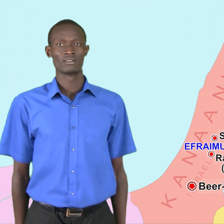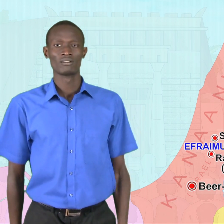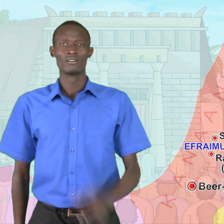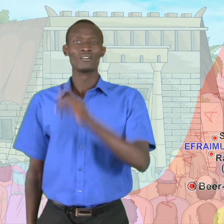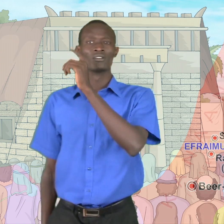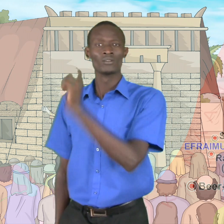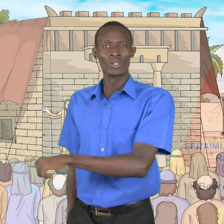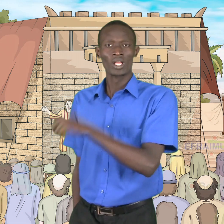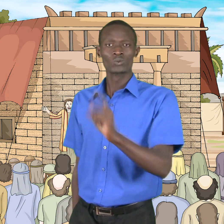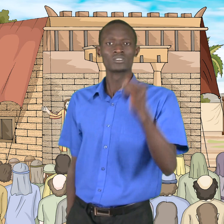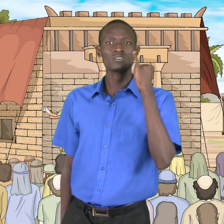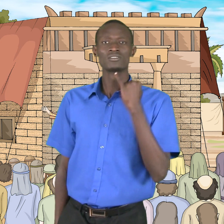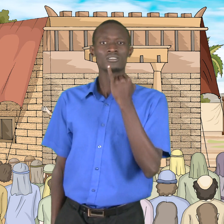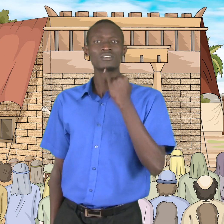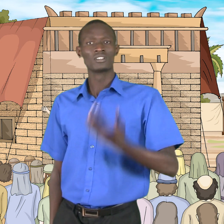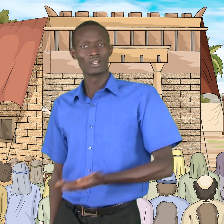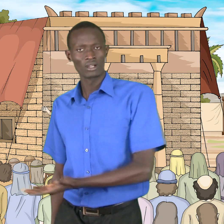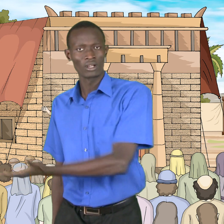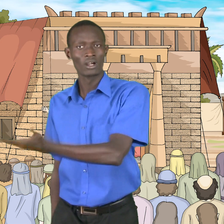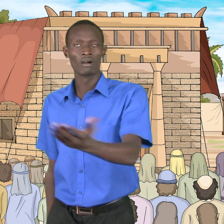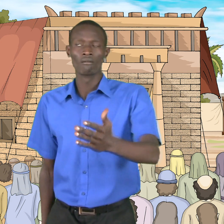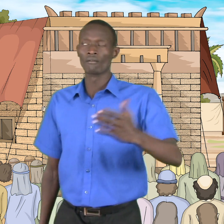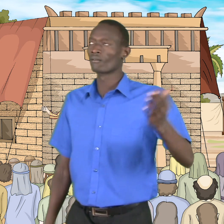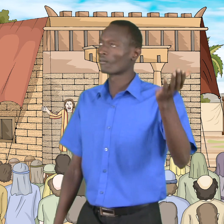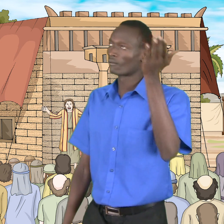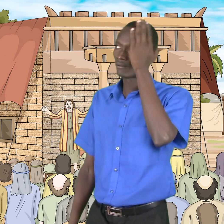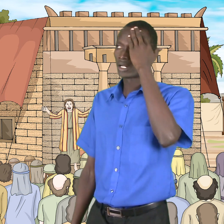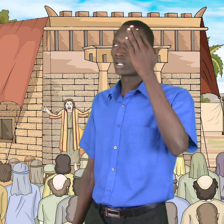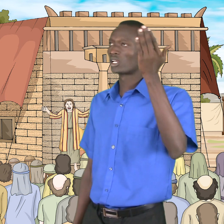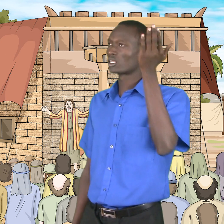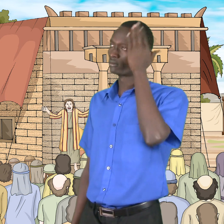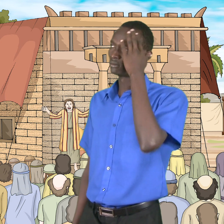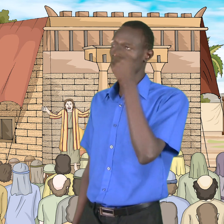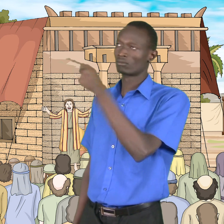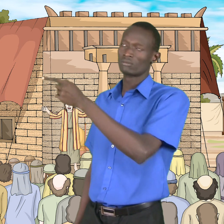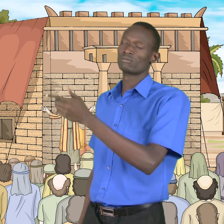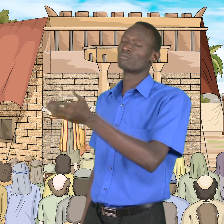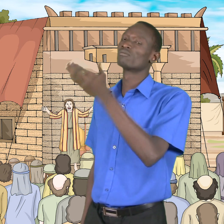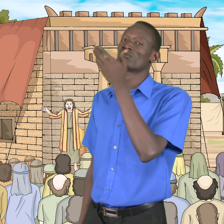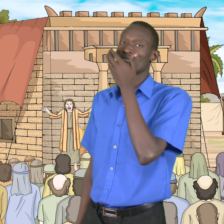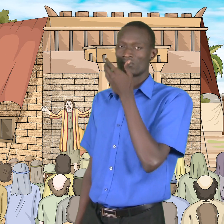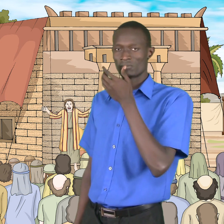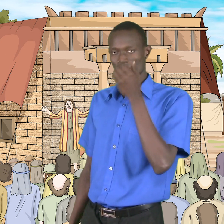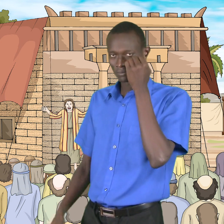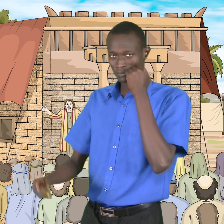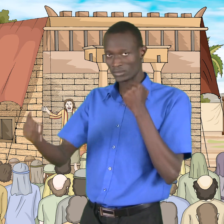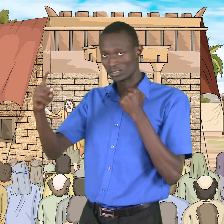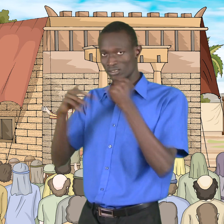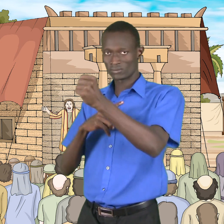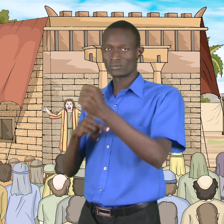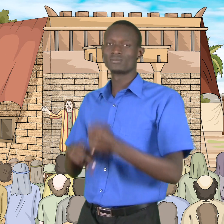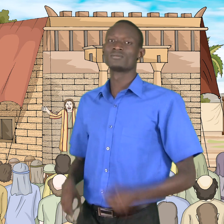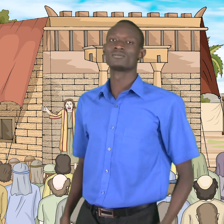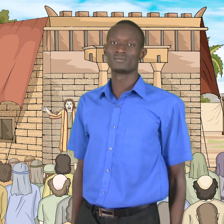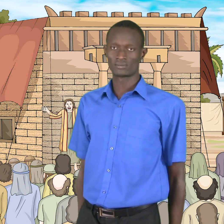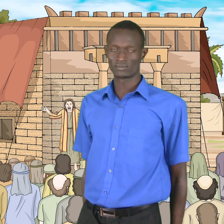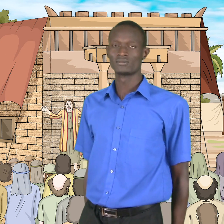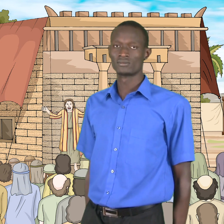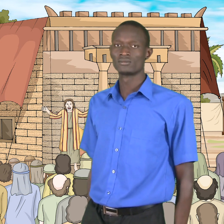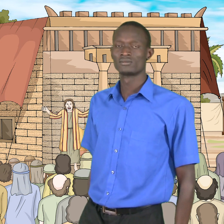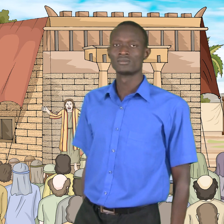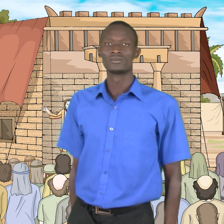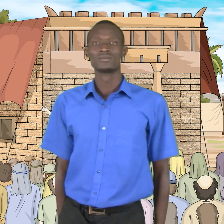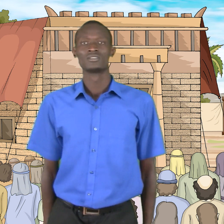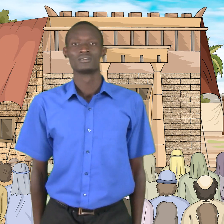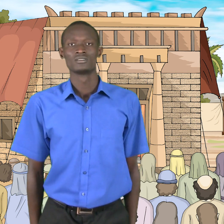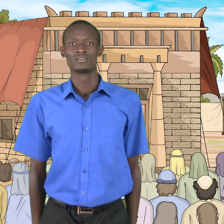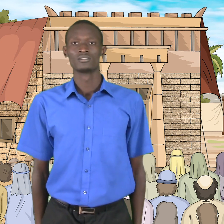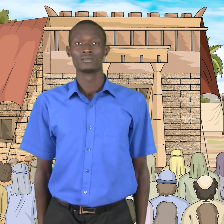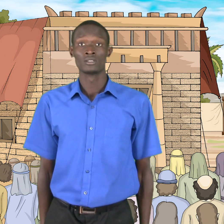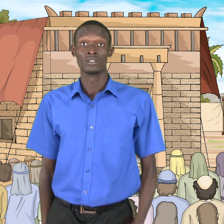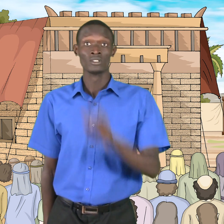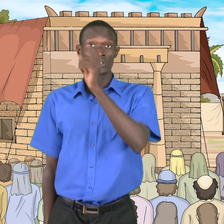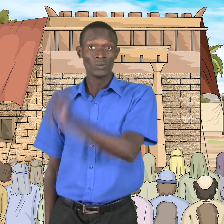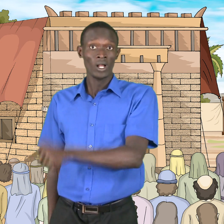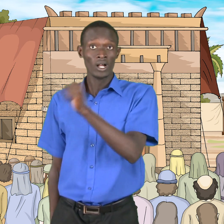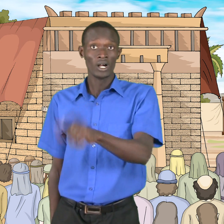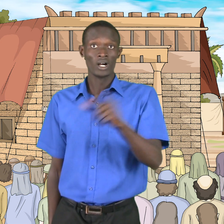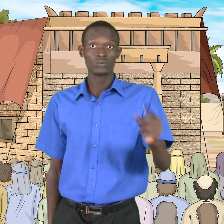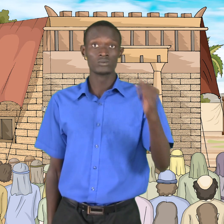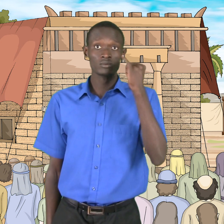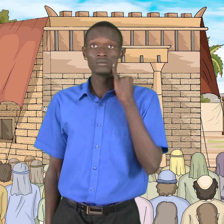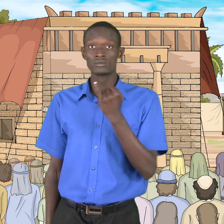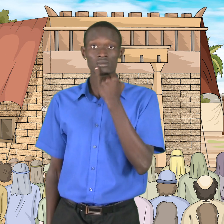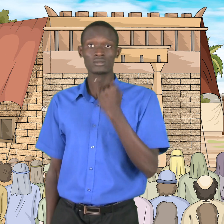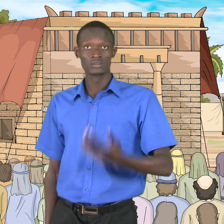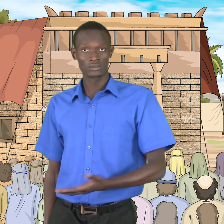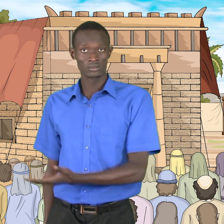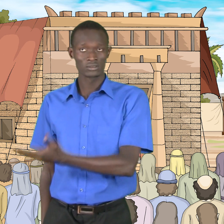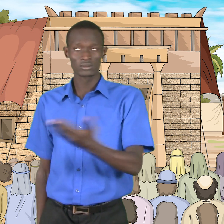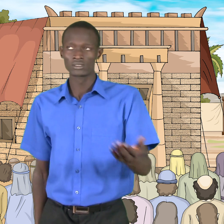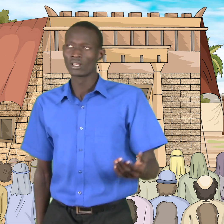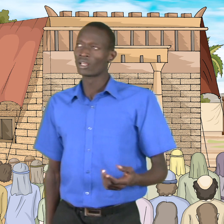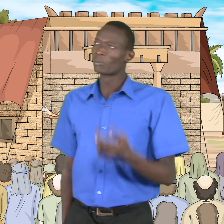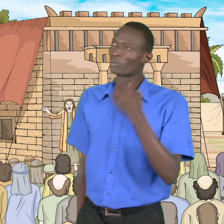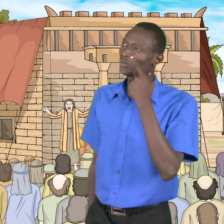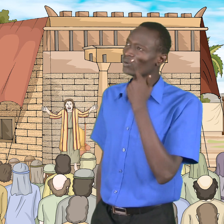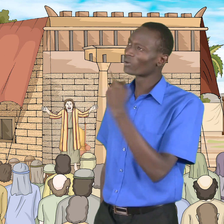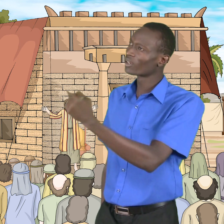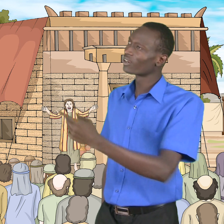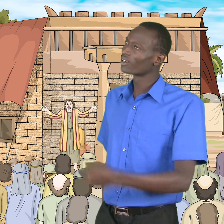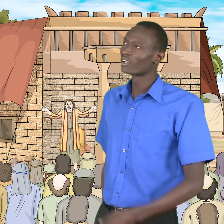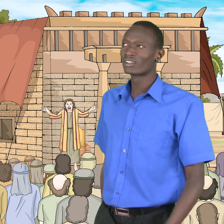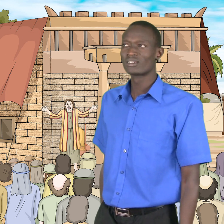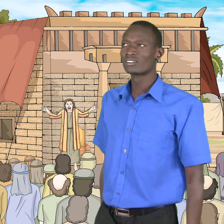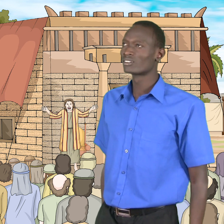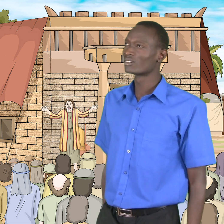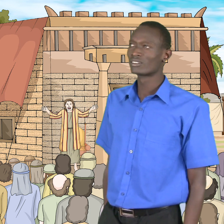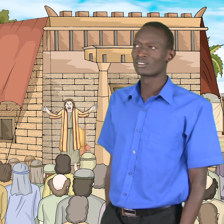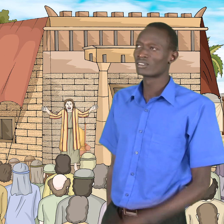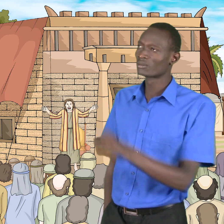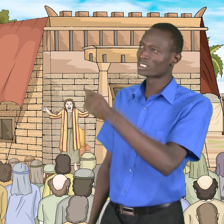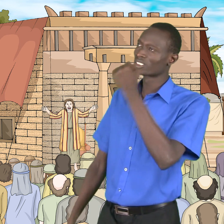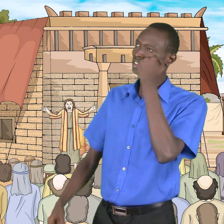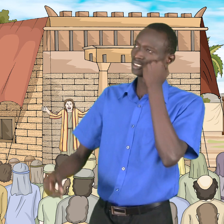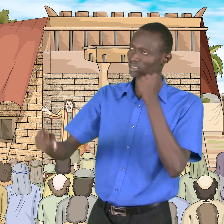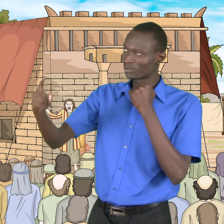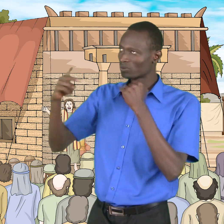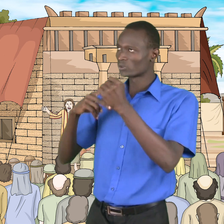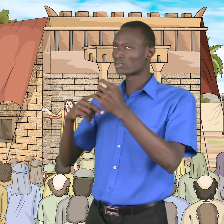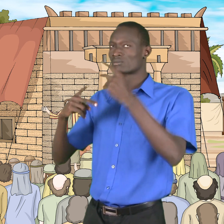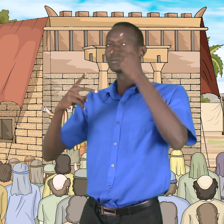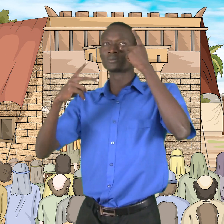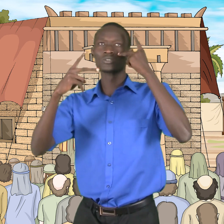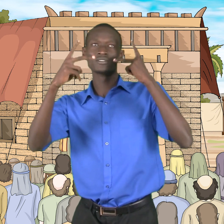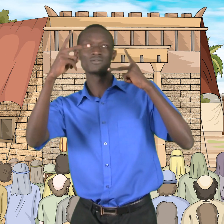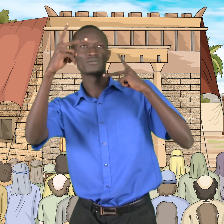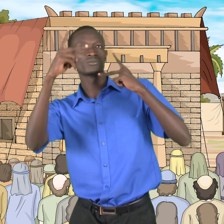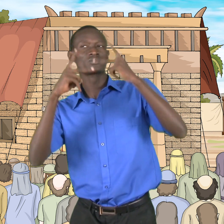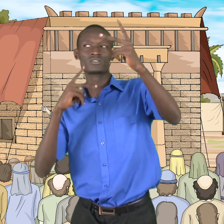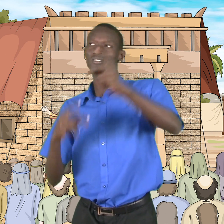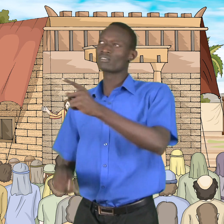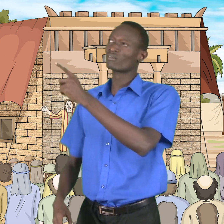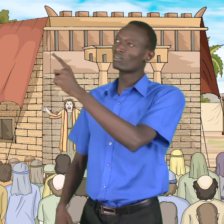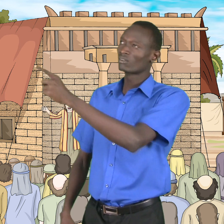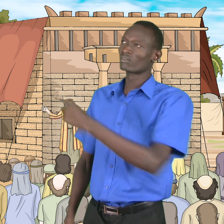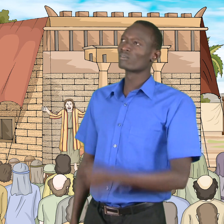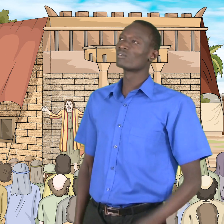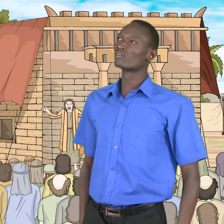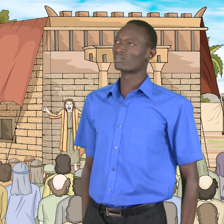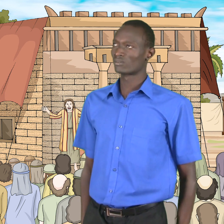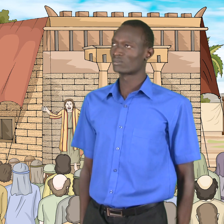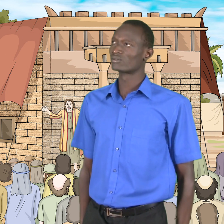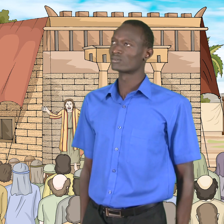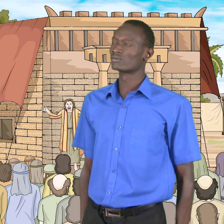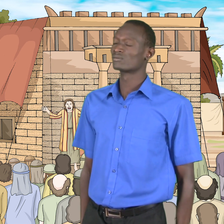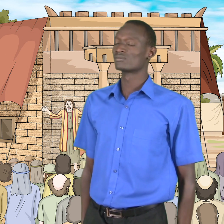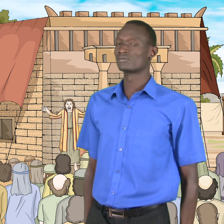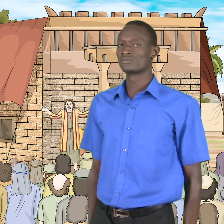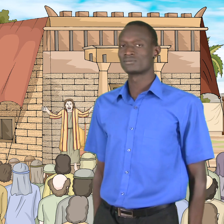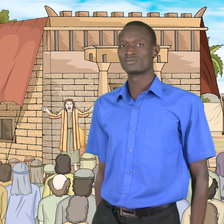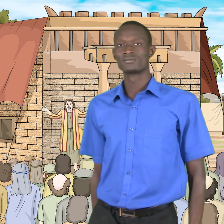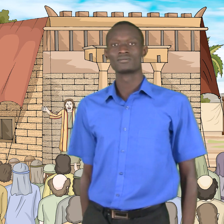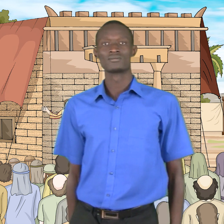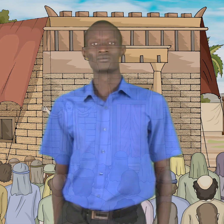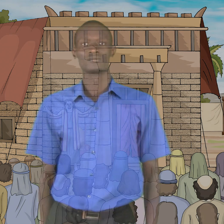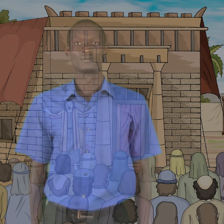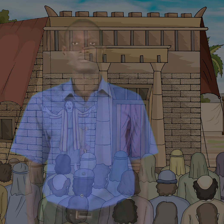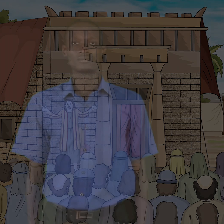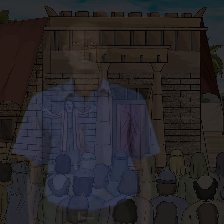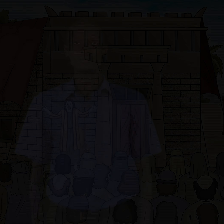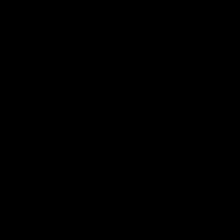And the LORD continued to appear at Shiloh, because there He revealed Himself to Samuel by His word.